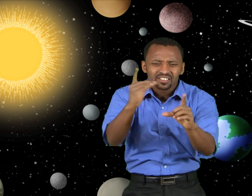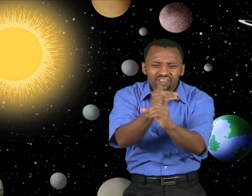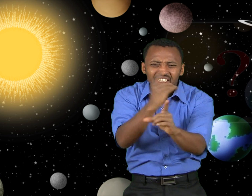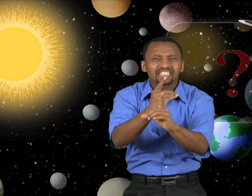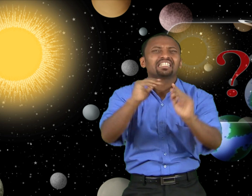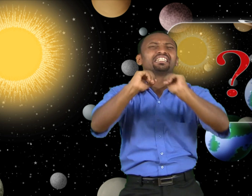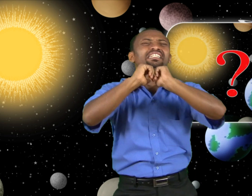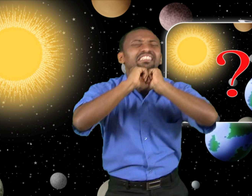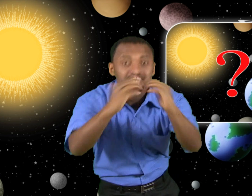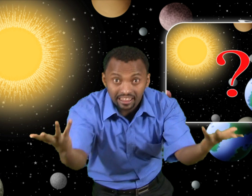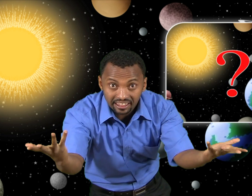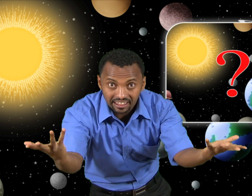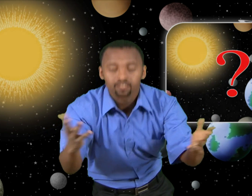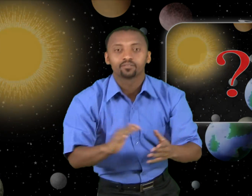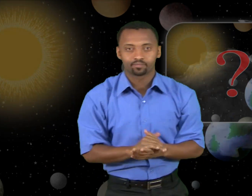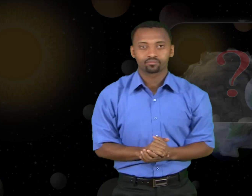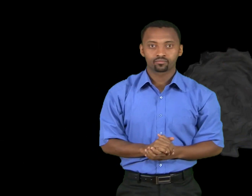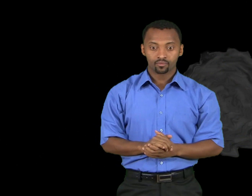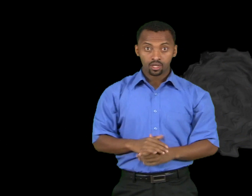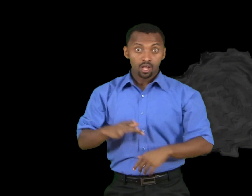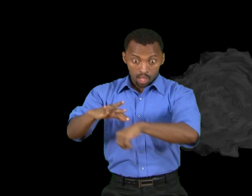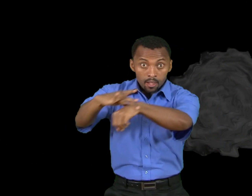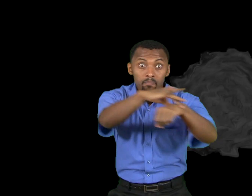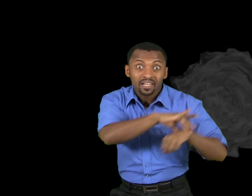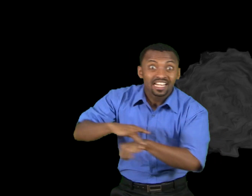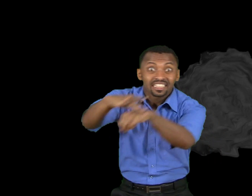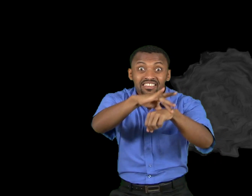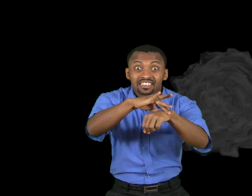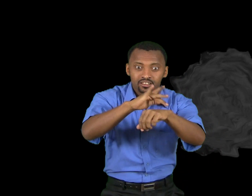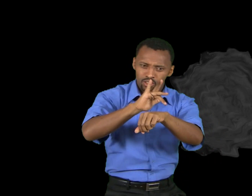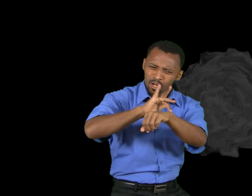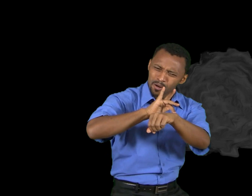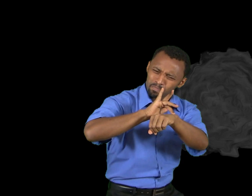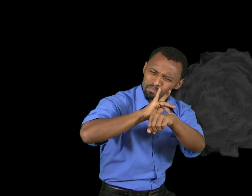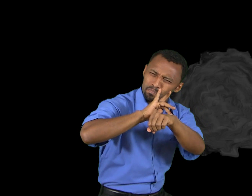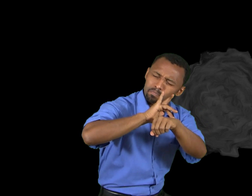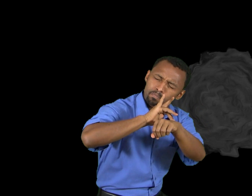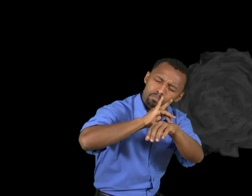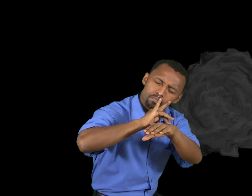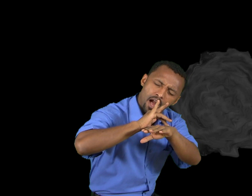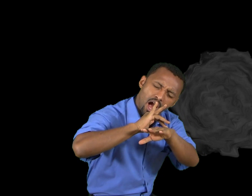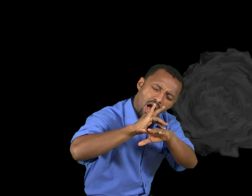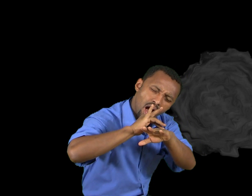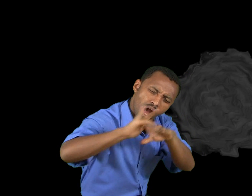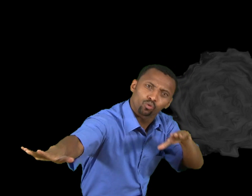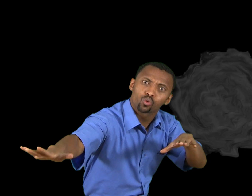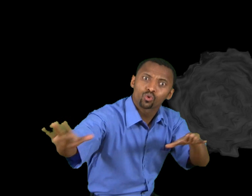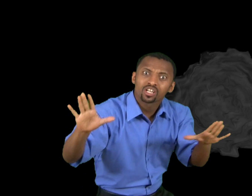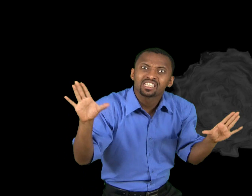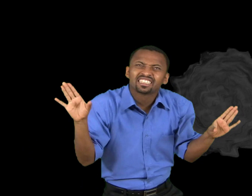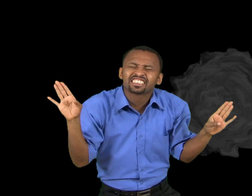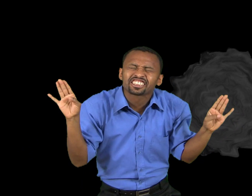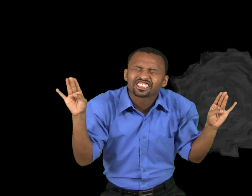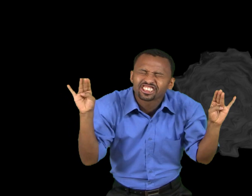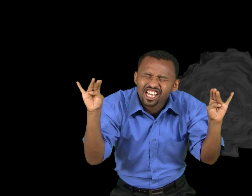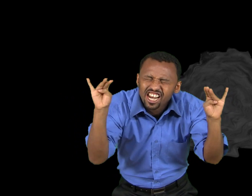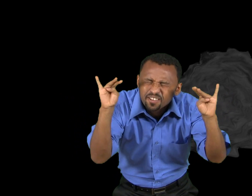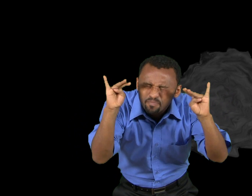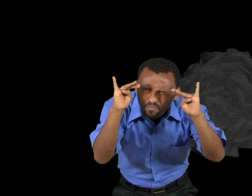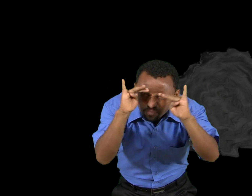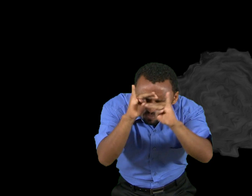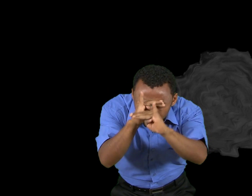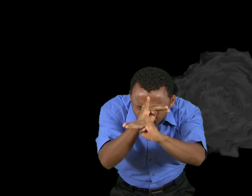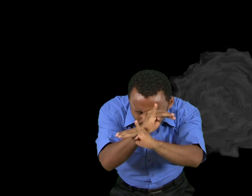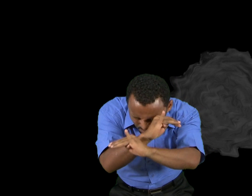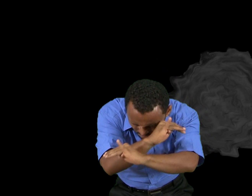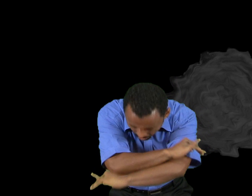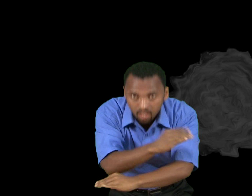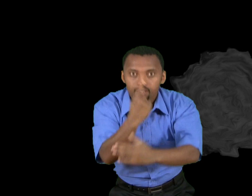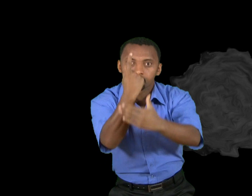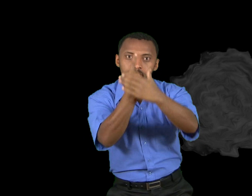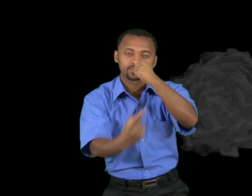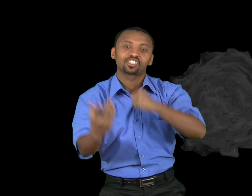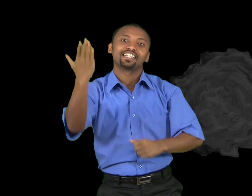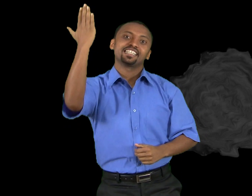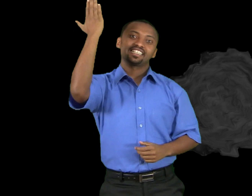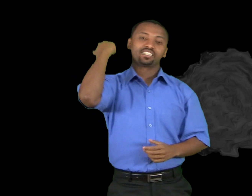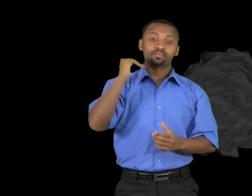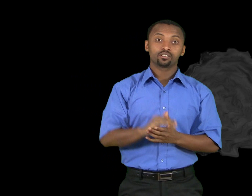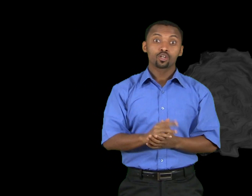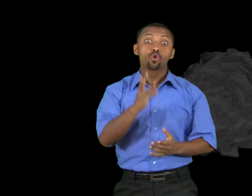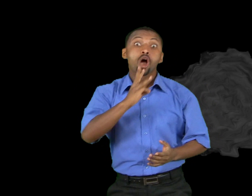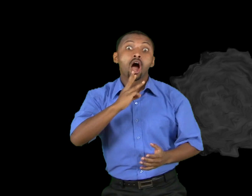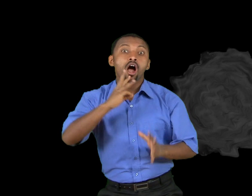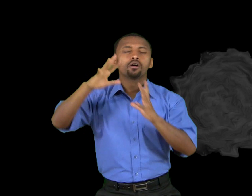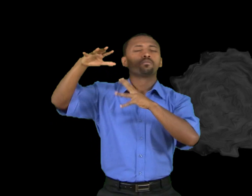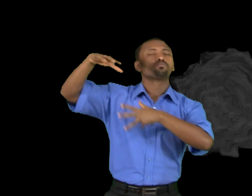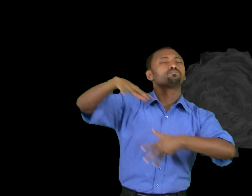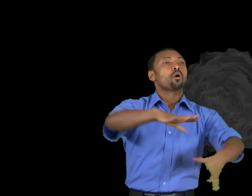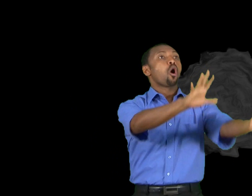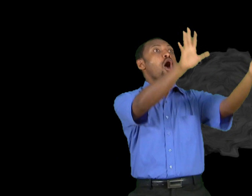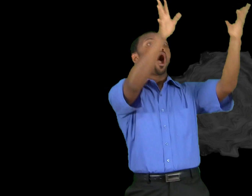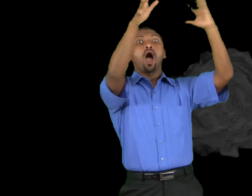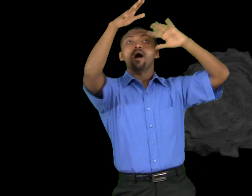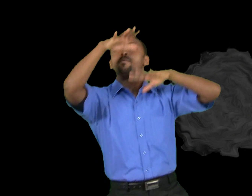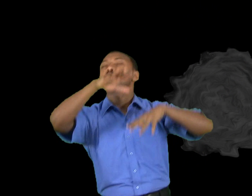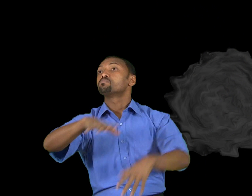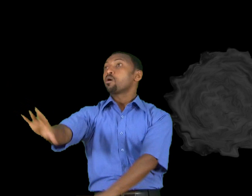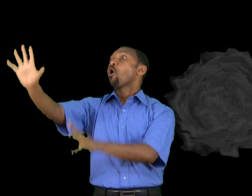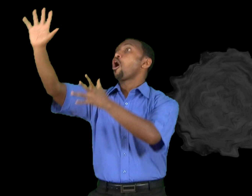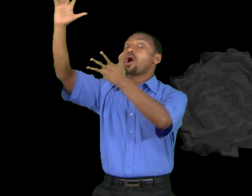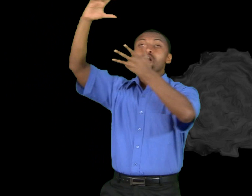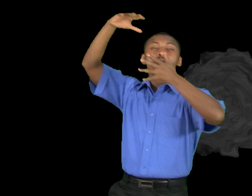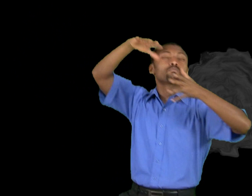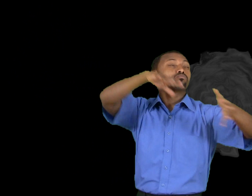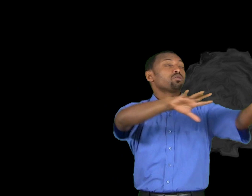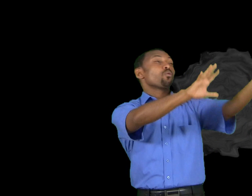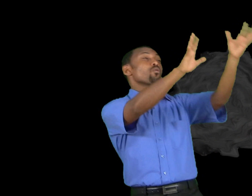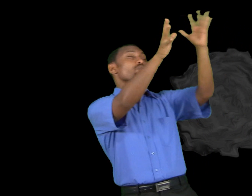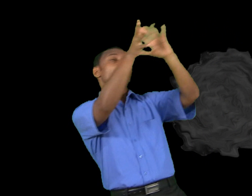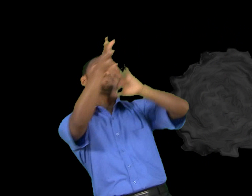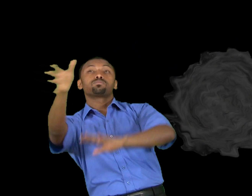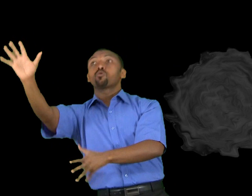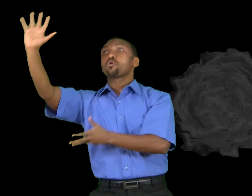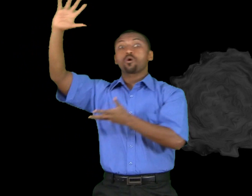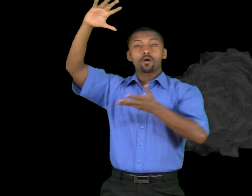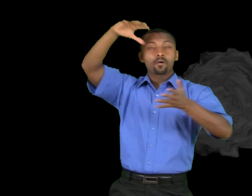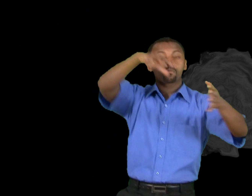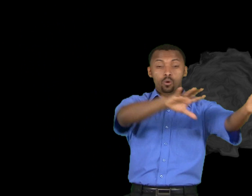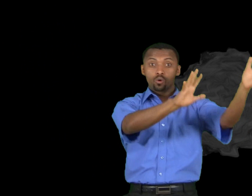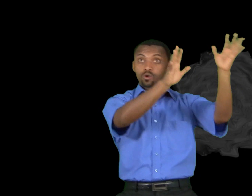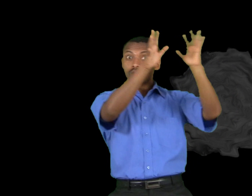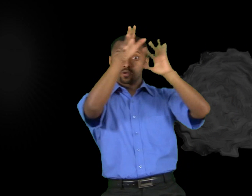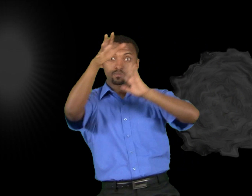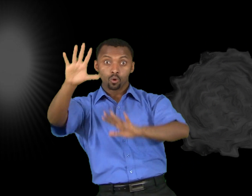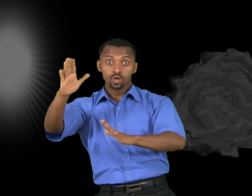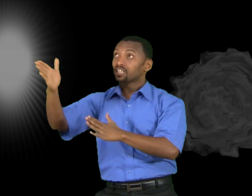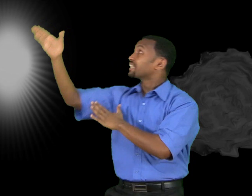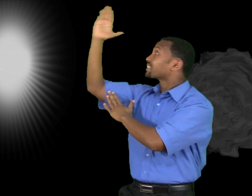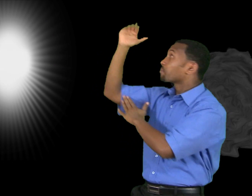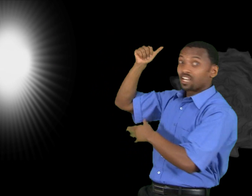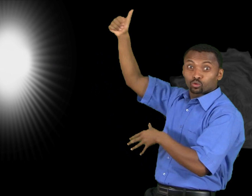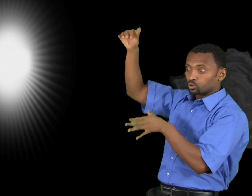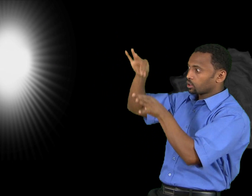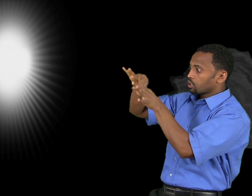Now the earth was formless and void, and darkness was over the surface of the deep.